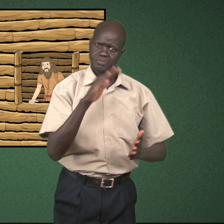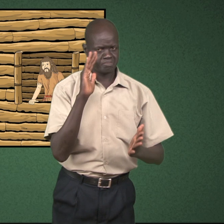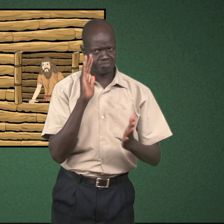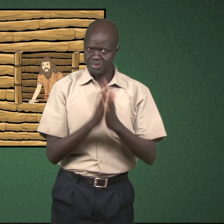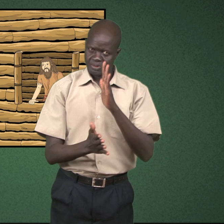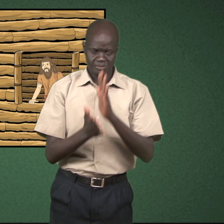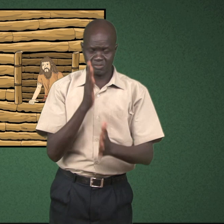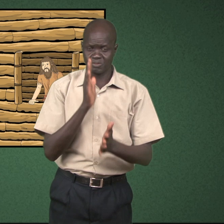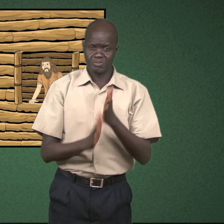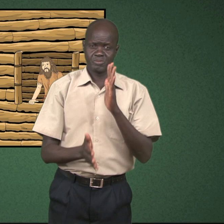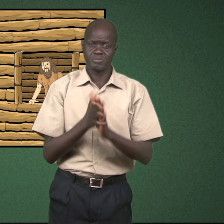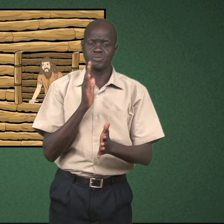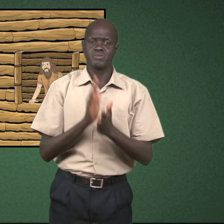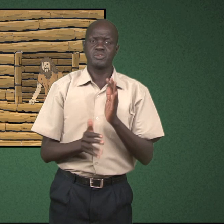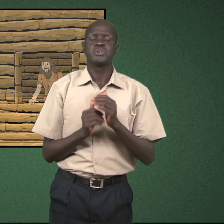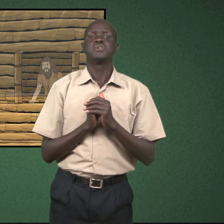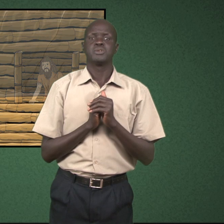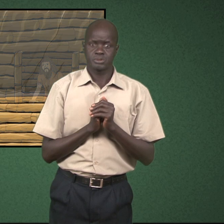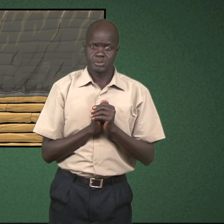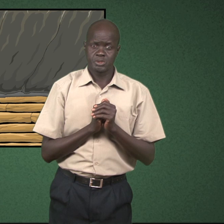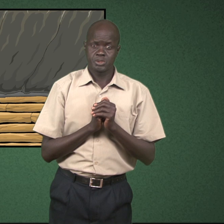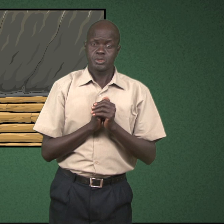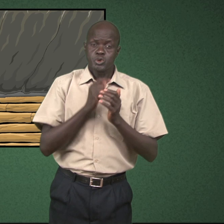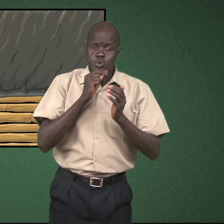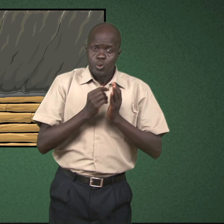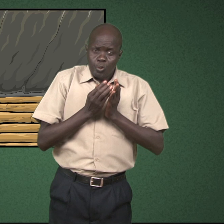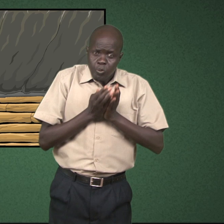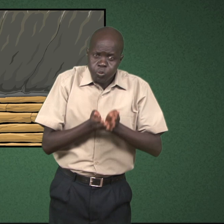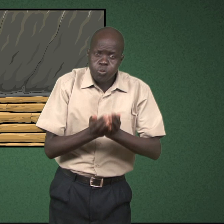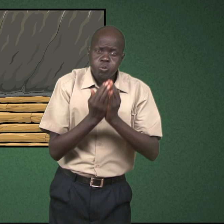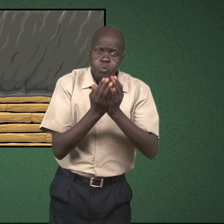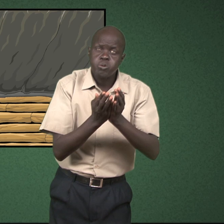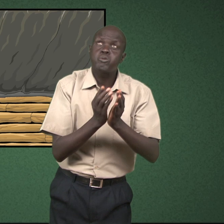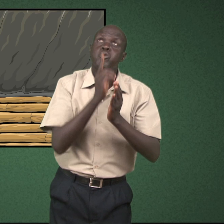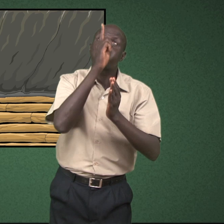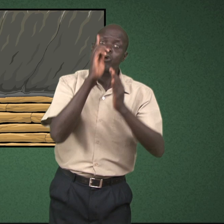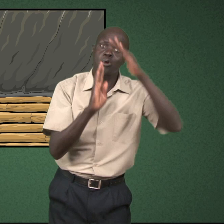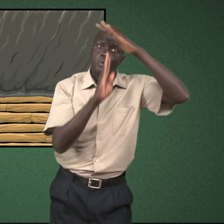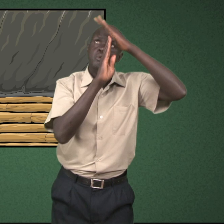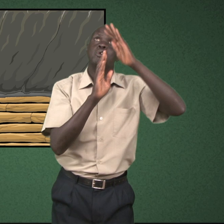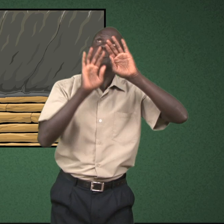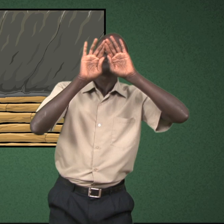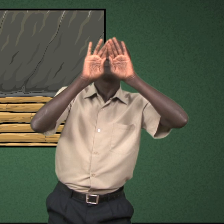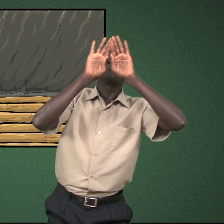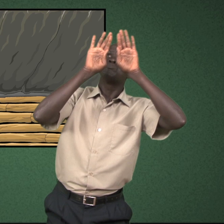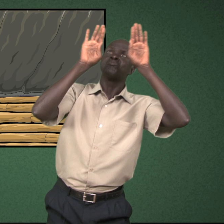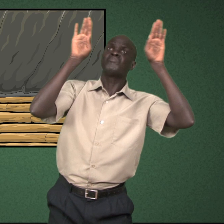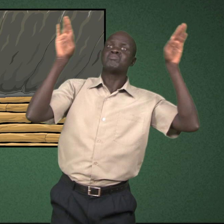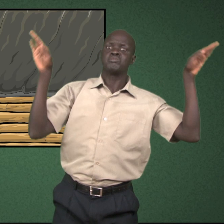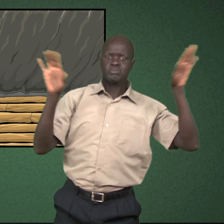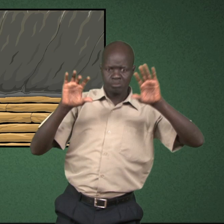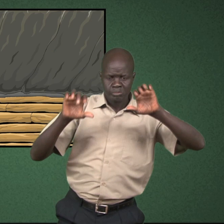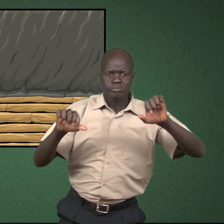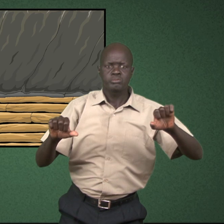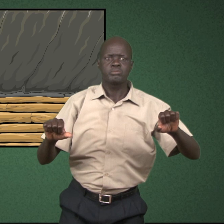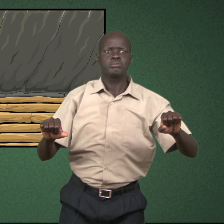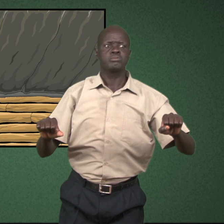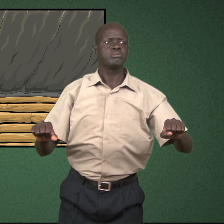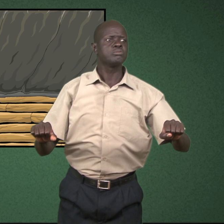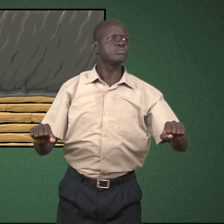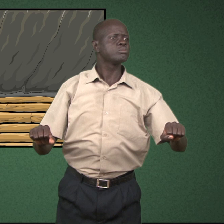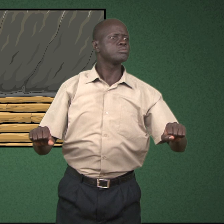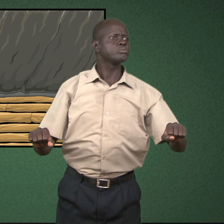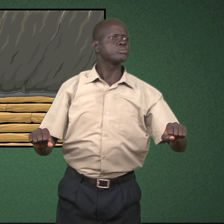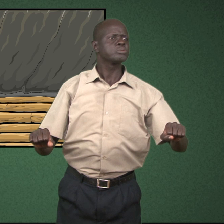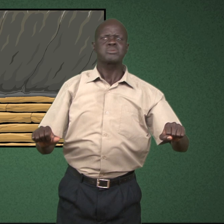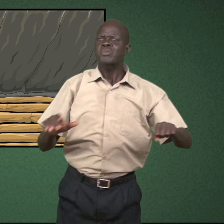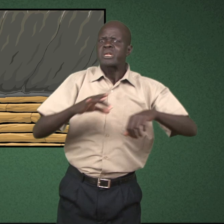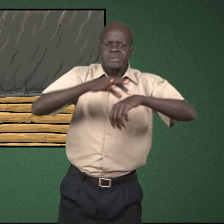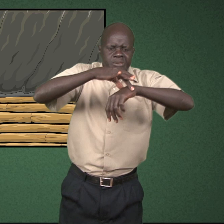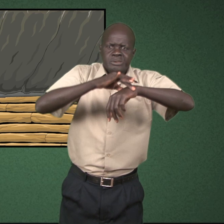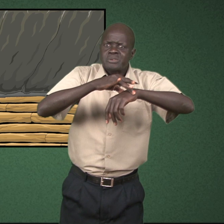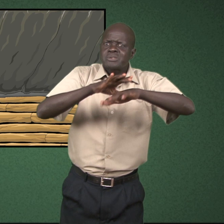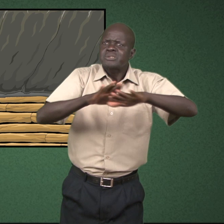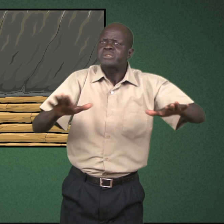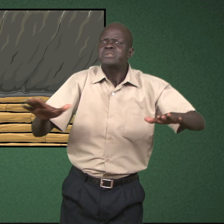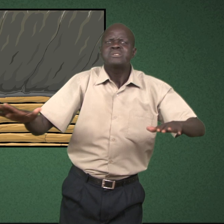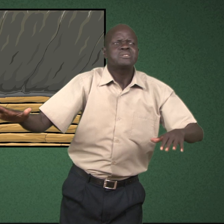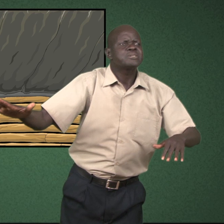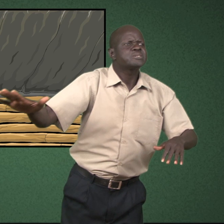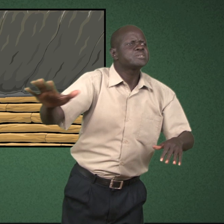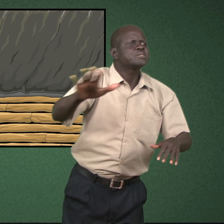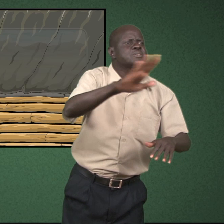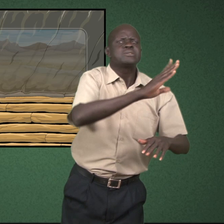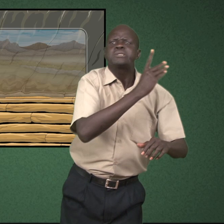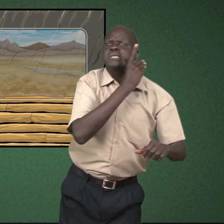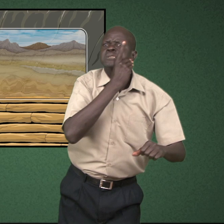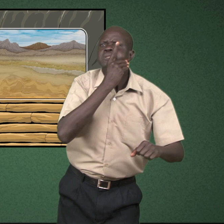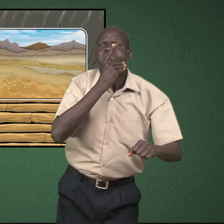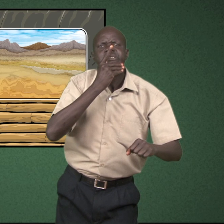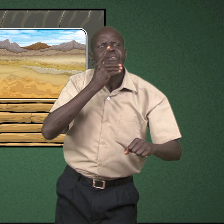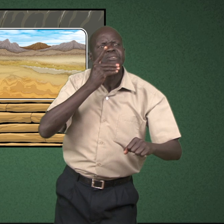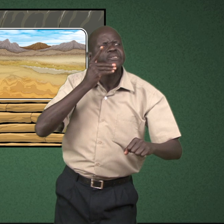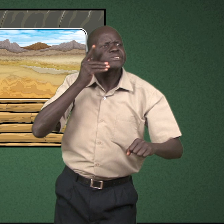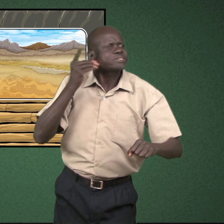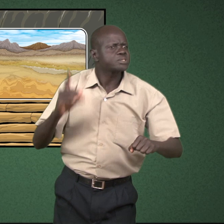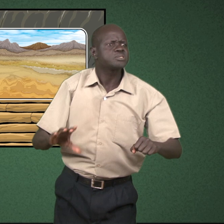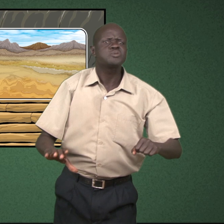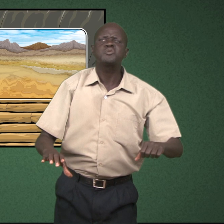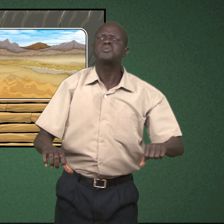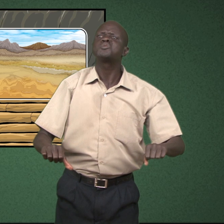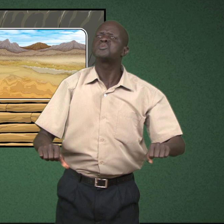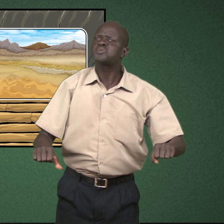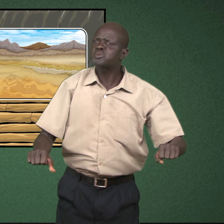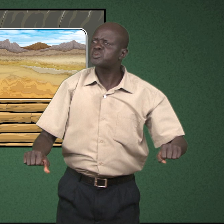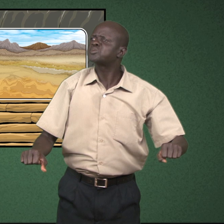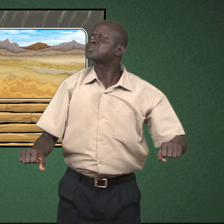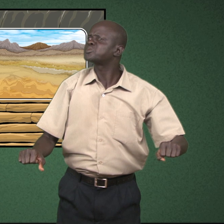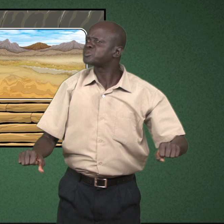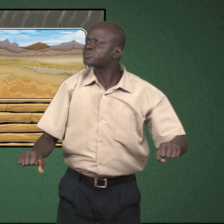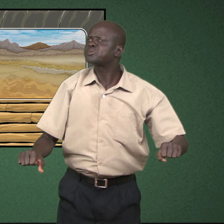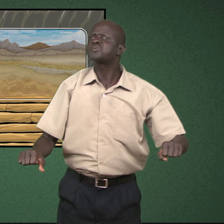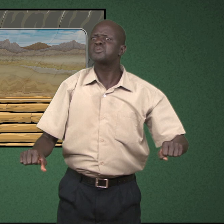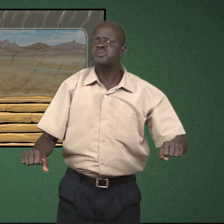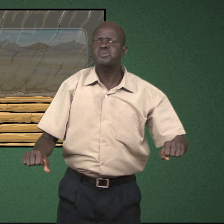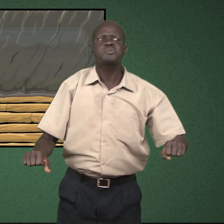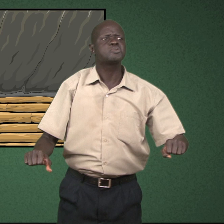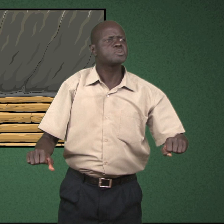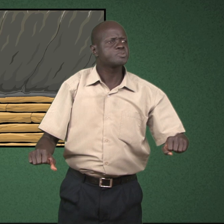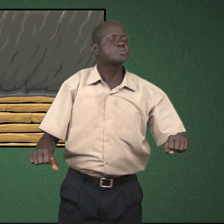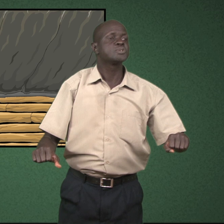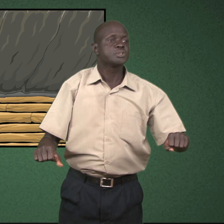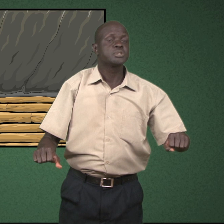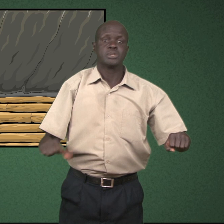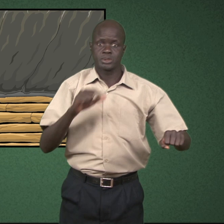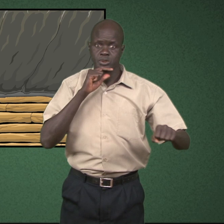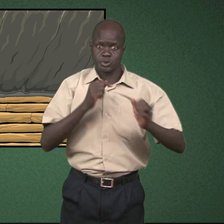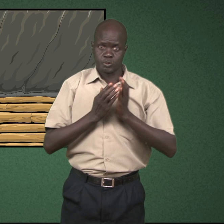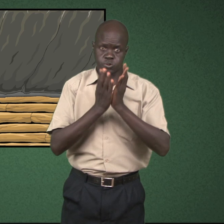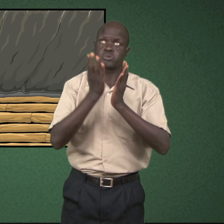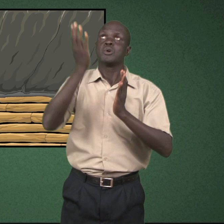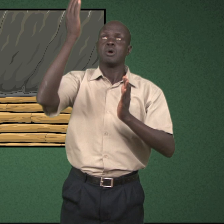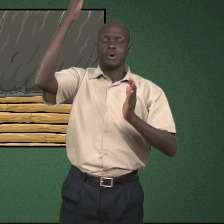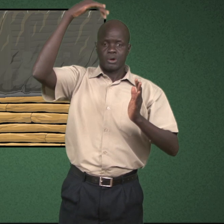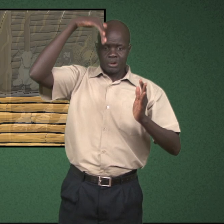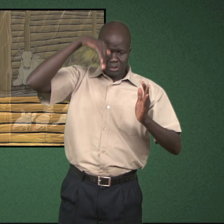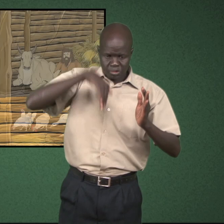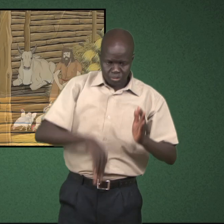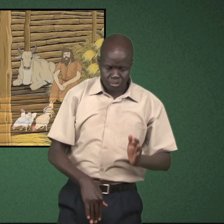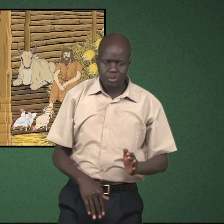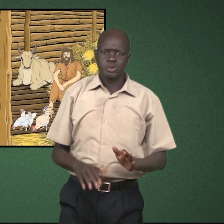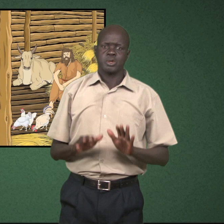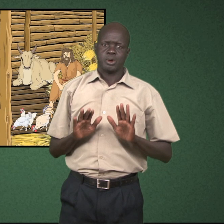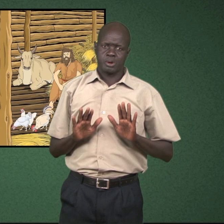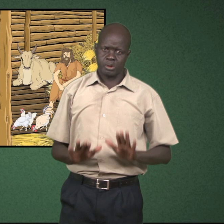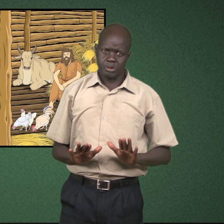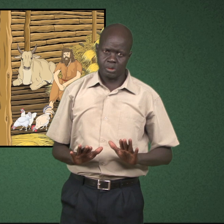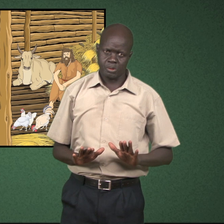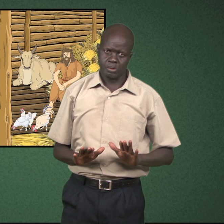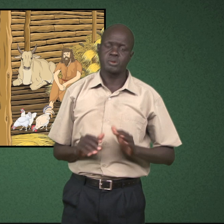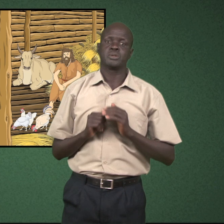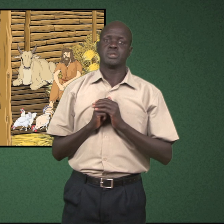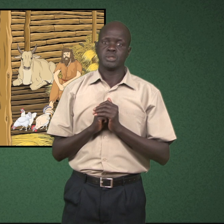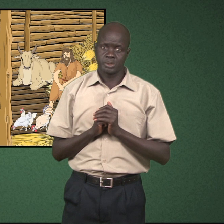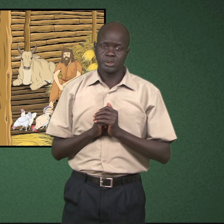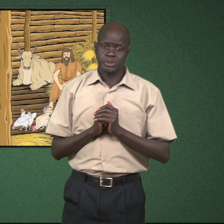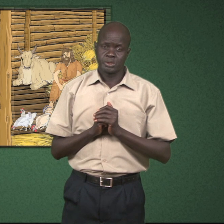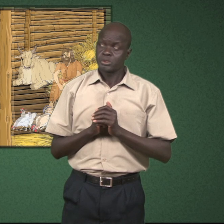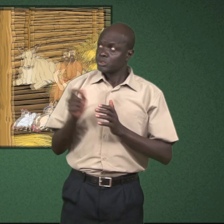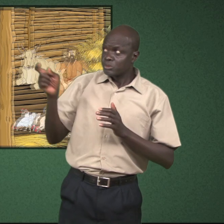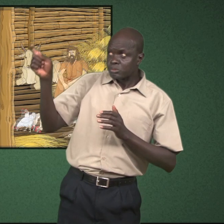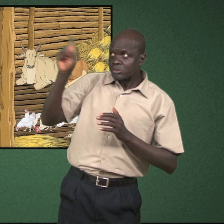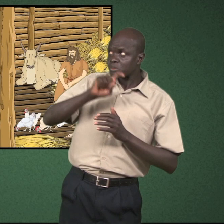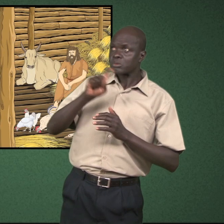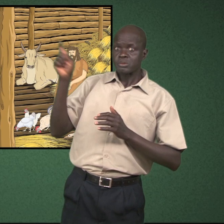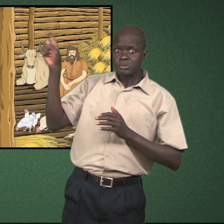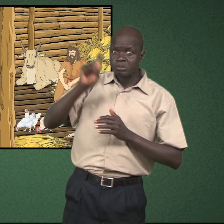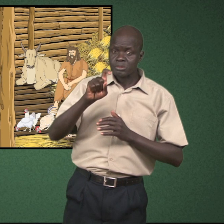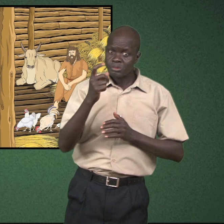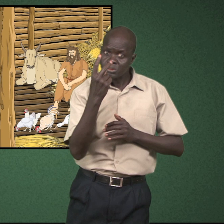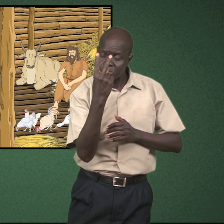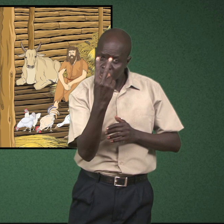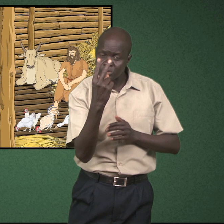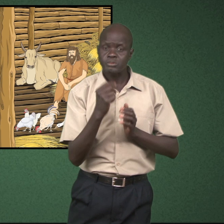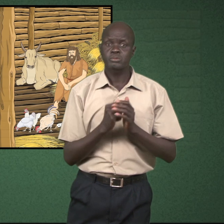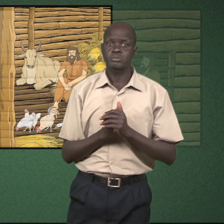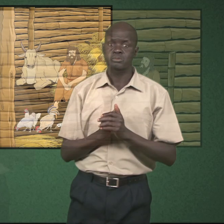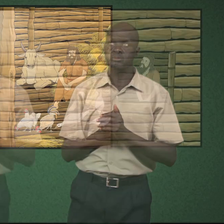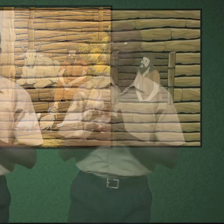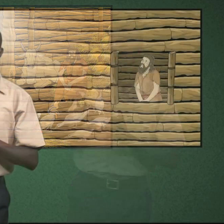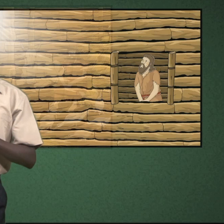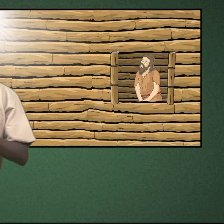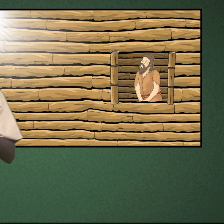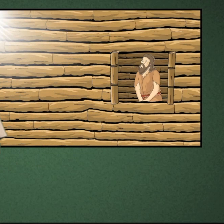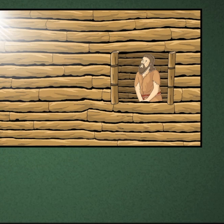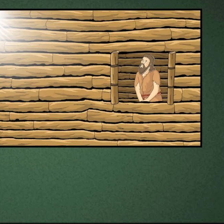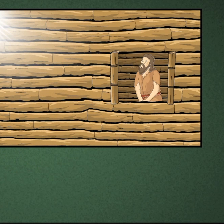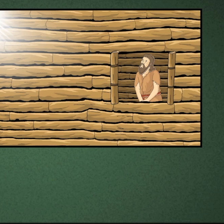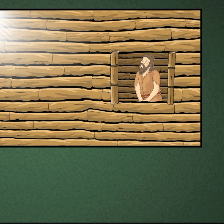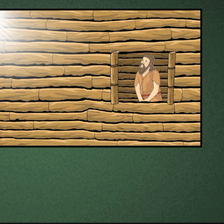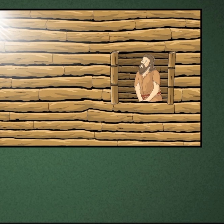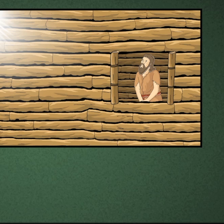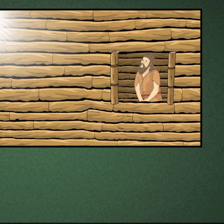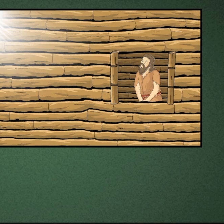So Noah removed the covering from the ark and saw that the surface of the ground was dry. By the twenty-seventh day of the second month, the earth was fully dry.